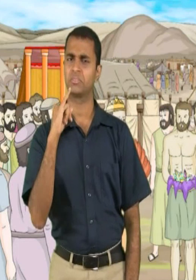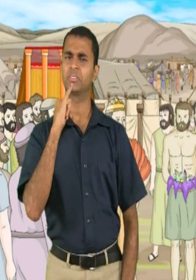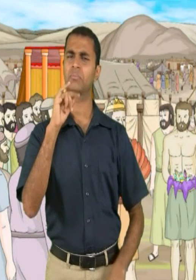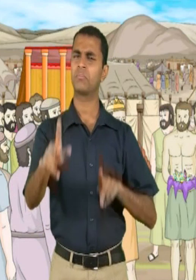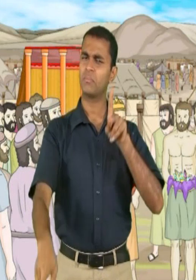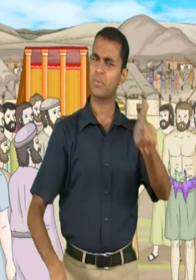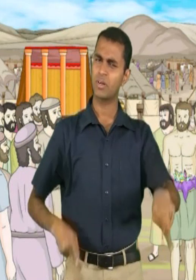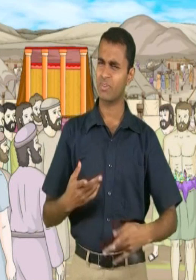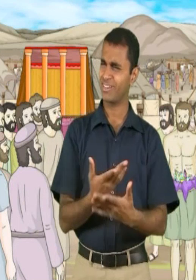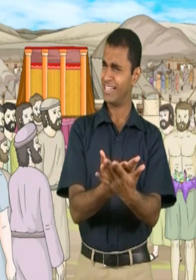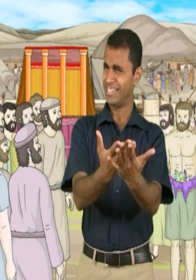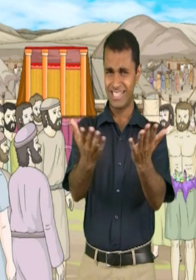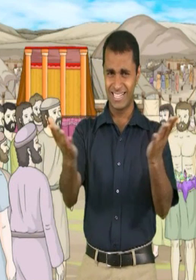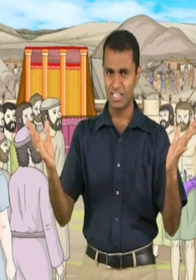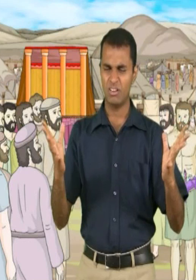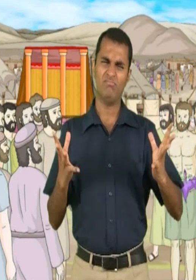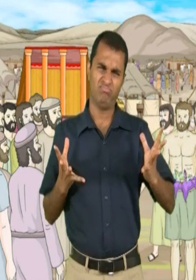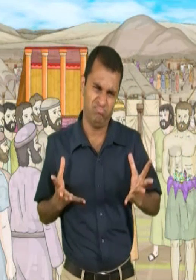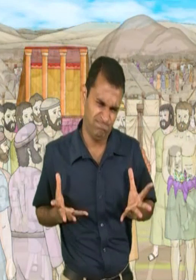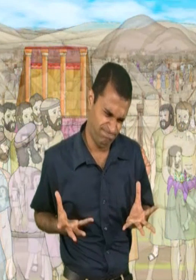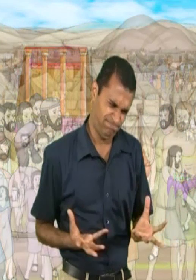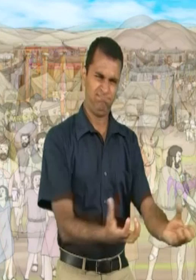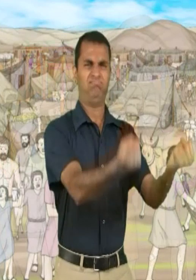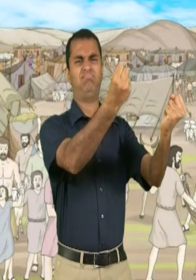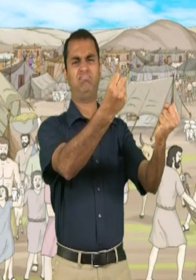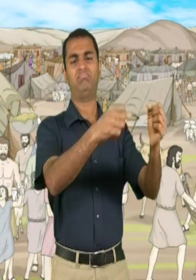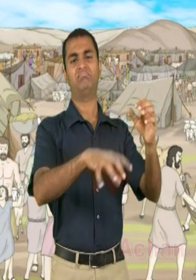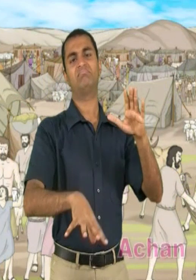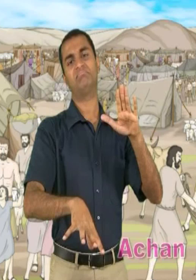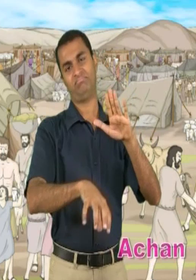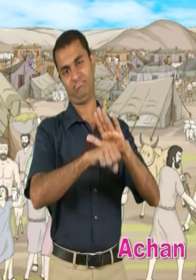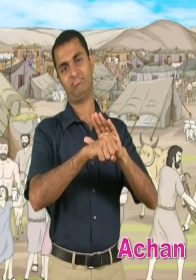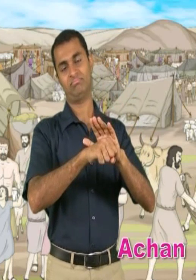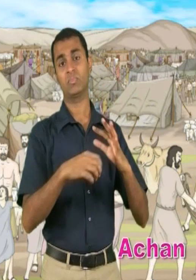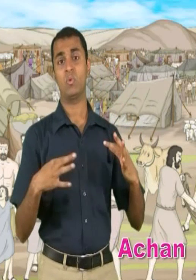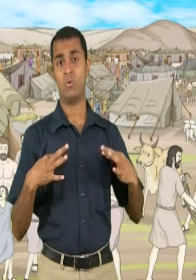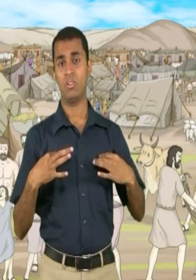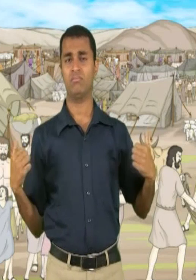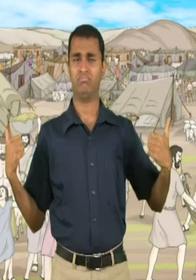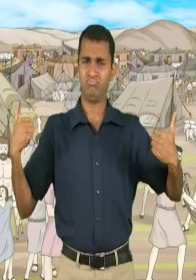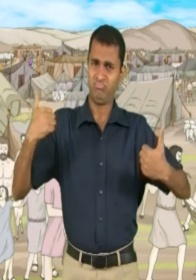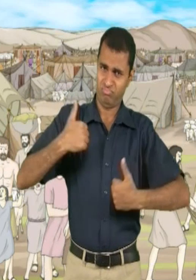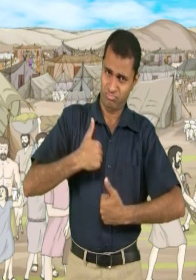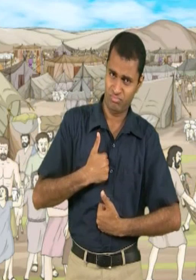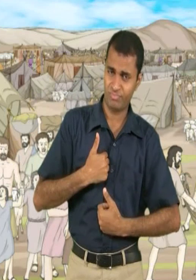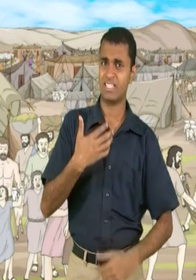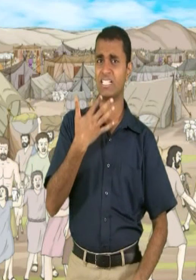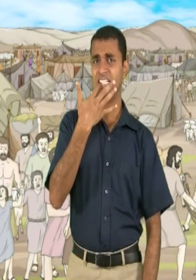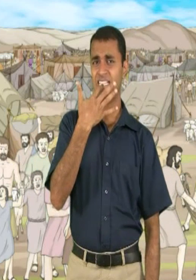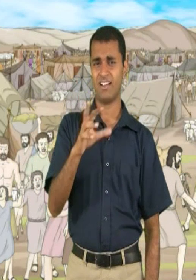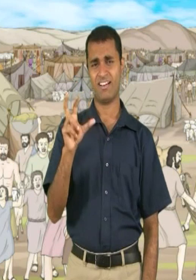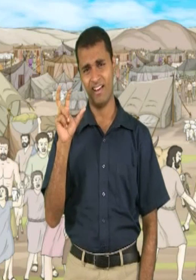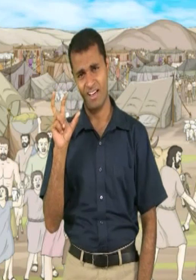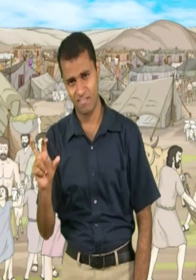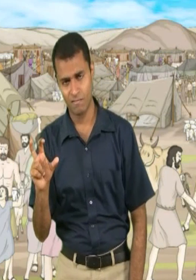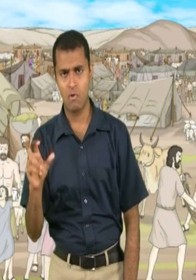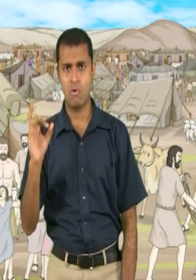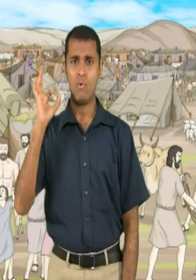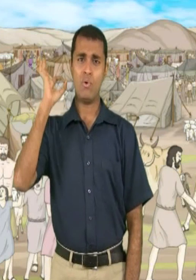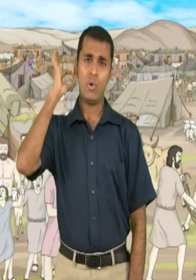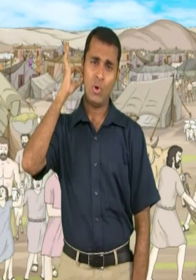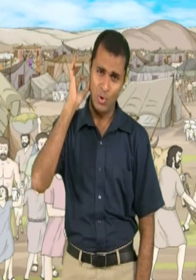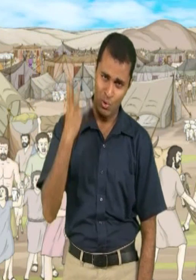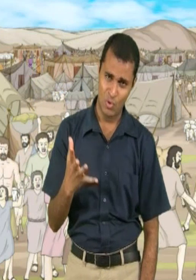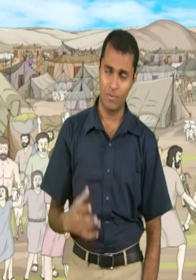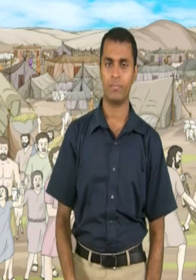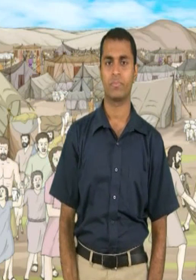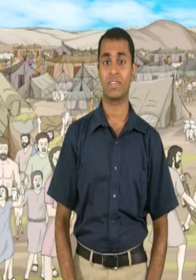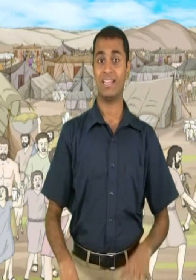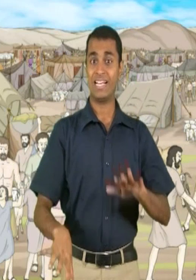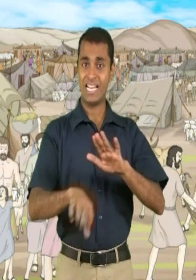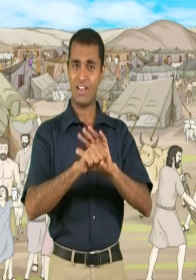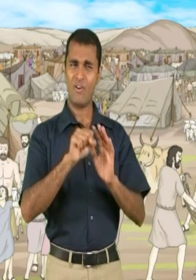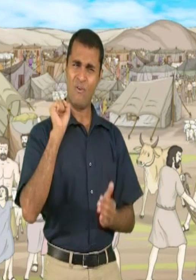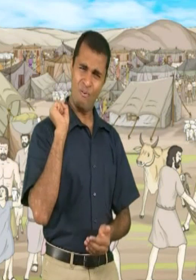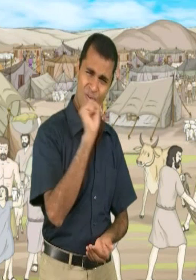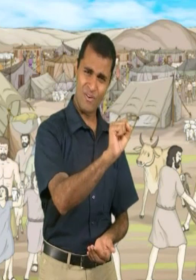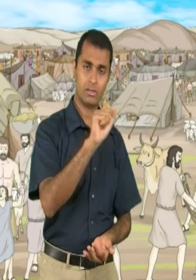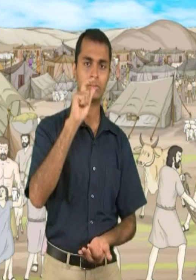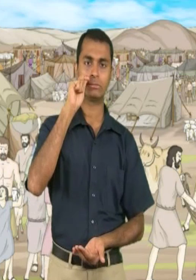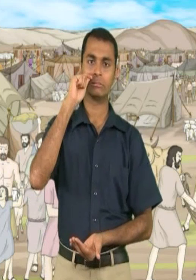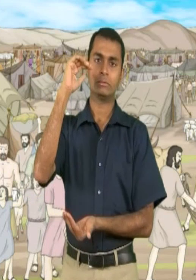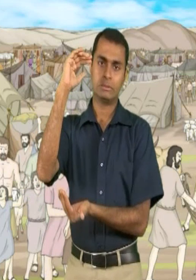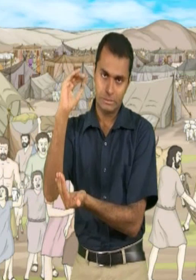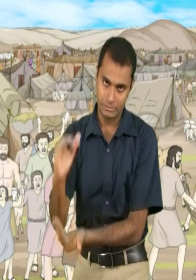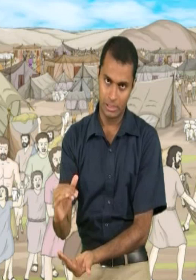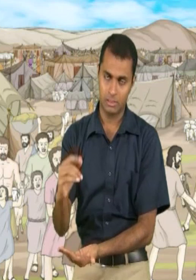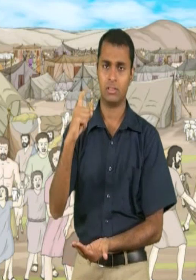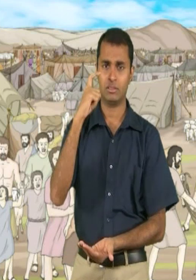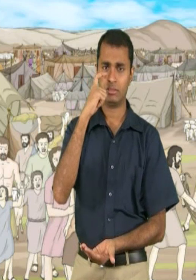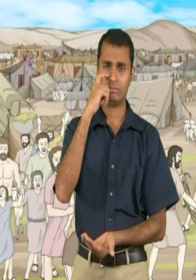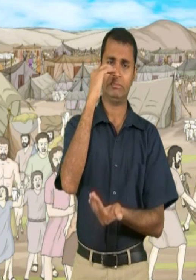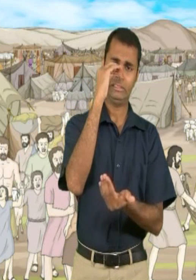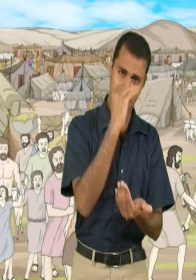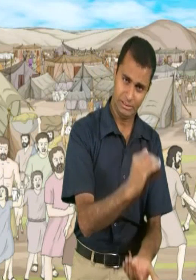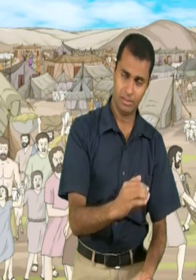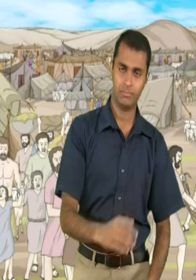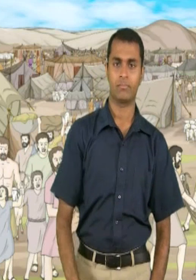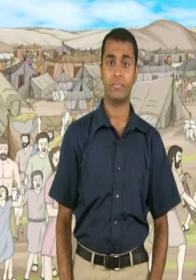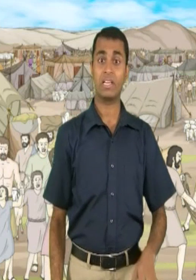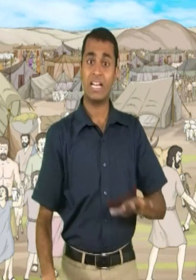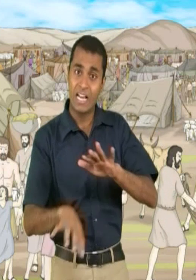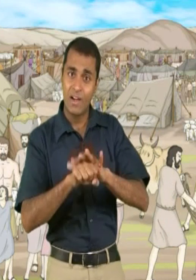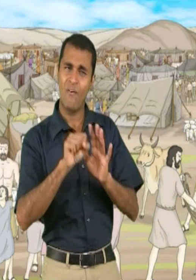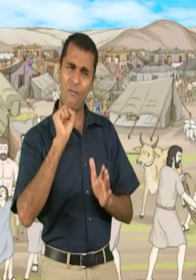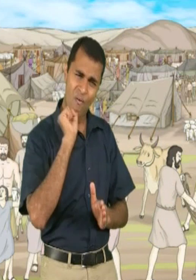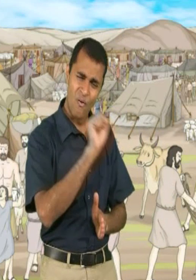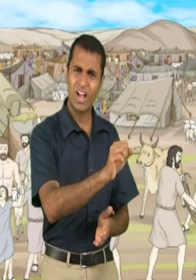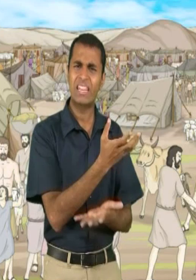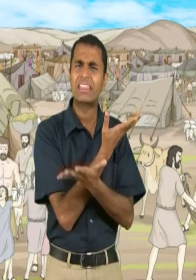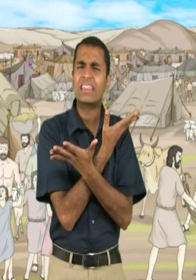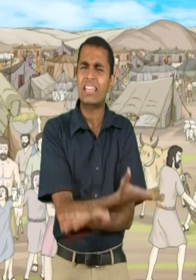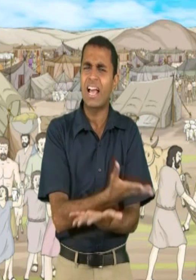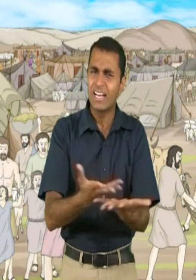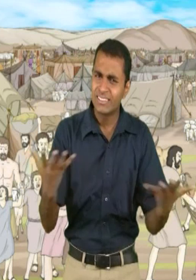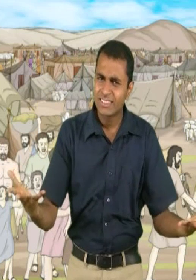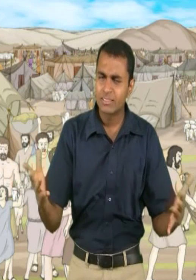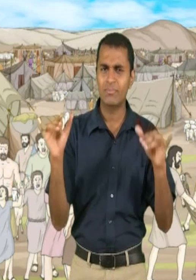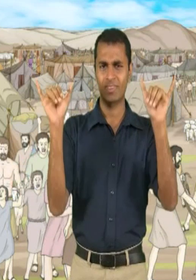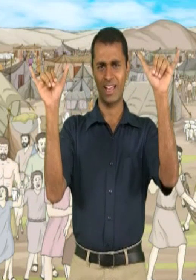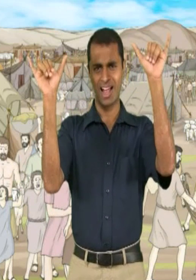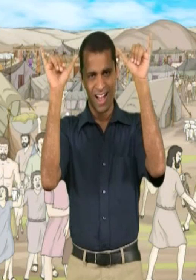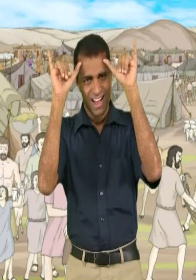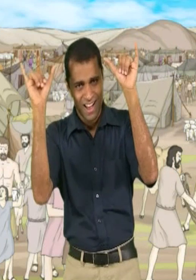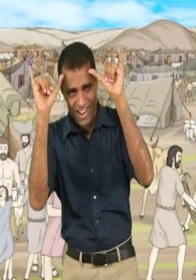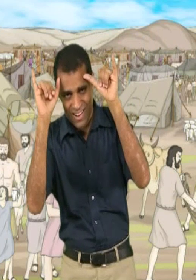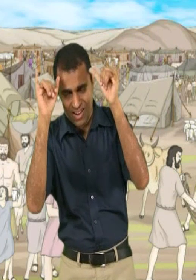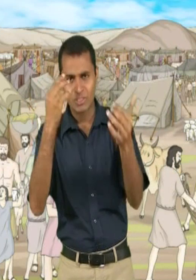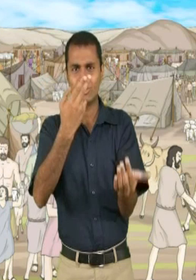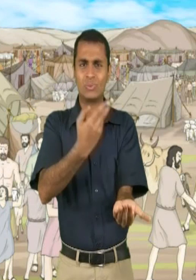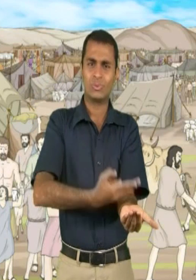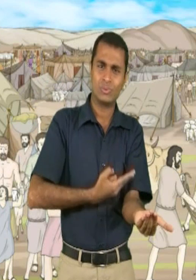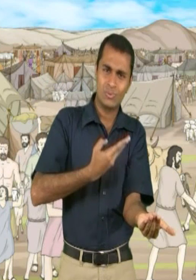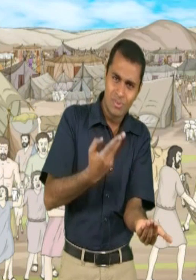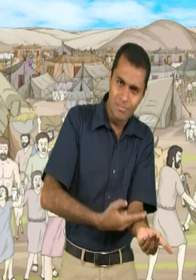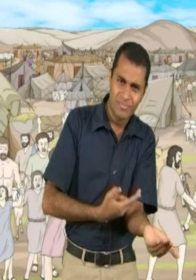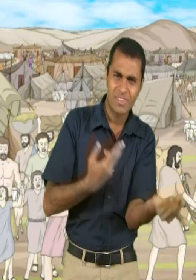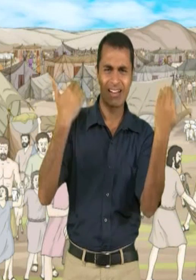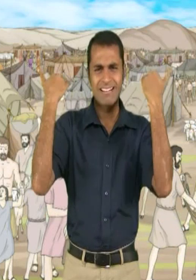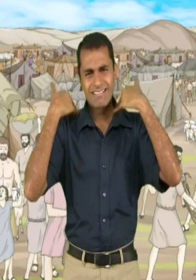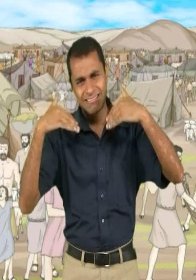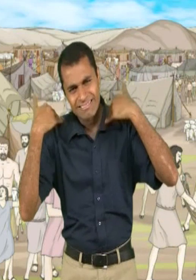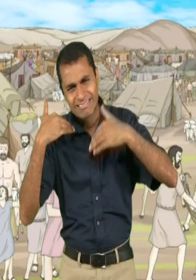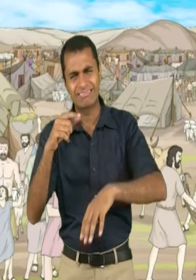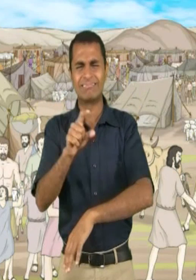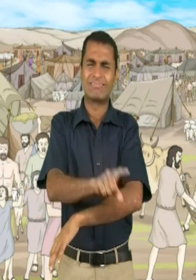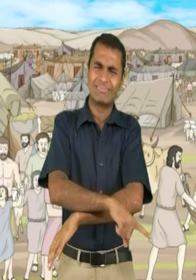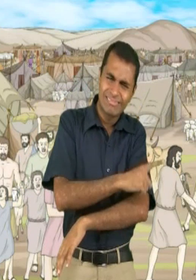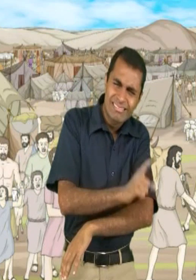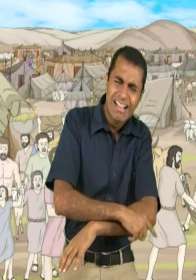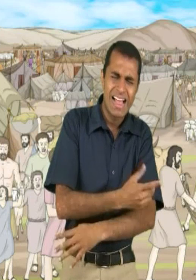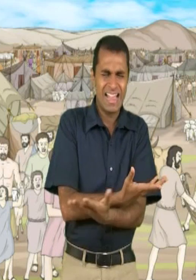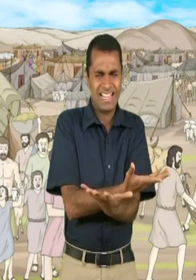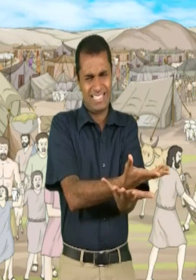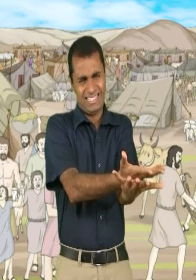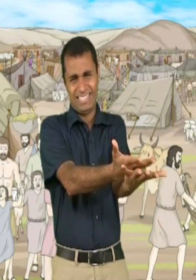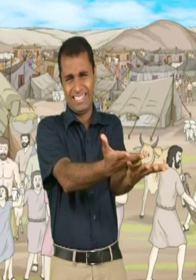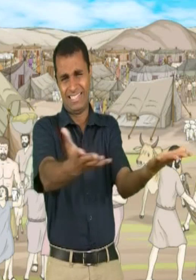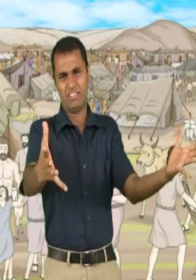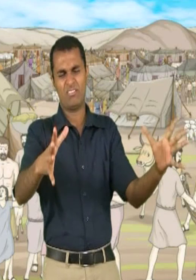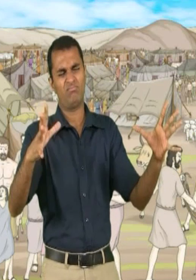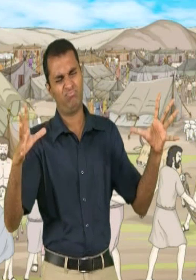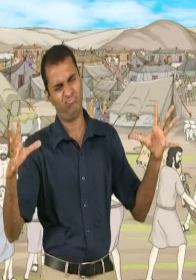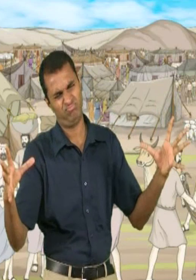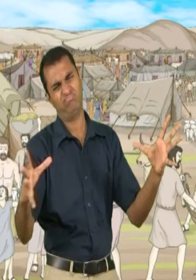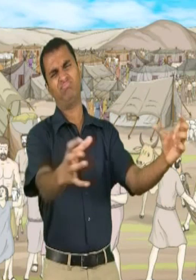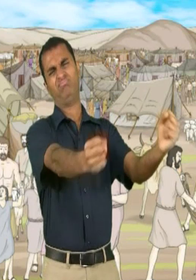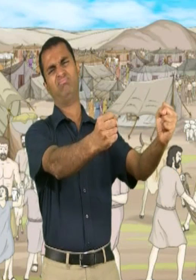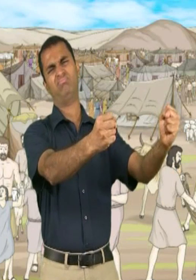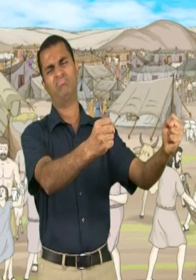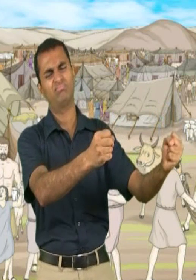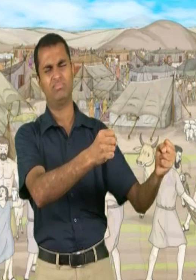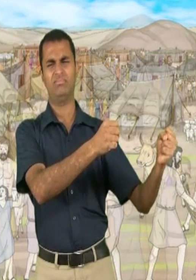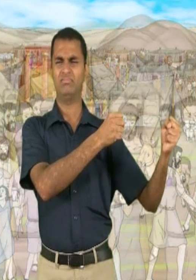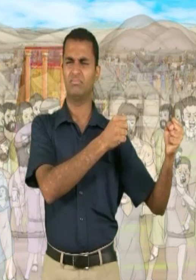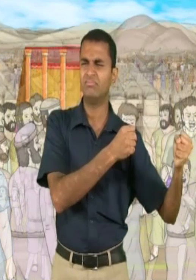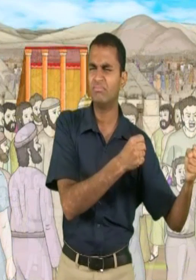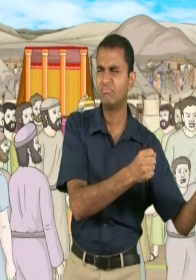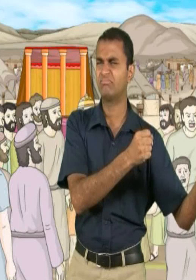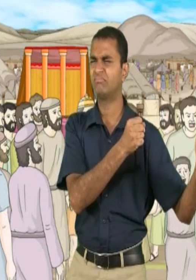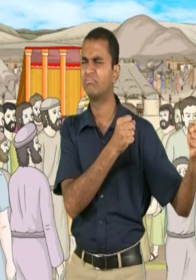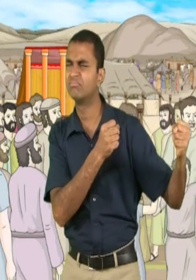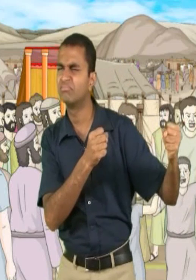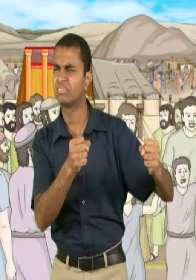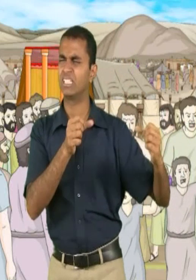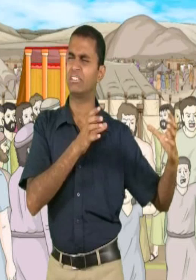Then Joshua, together with all Israel, took Achan son of Zerah, the silver, the cloak, the bar of gold, his sons and daughters, his oxen and donkeys and sheep, his tent, and everything else he owned, and brought them to the Valley of Achor.